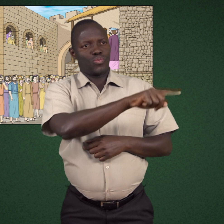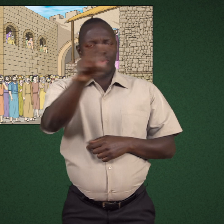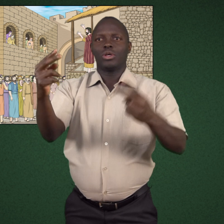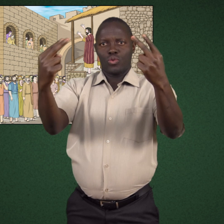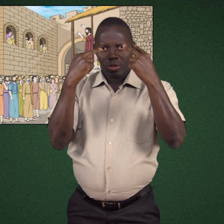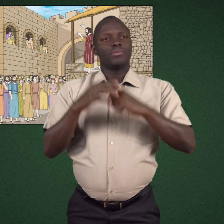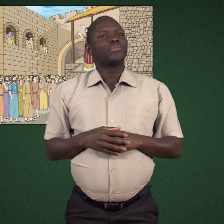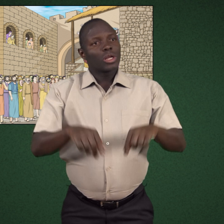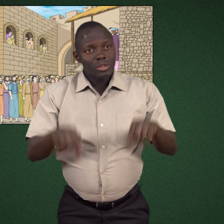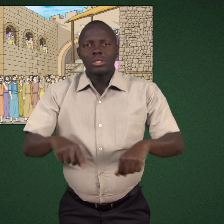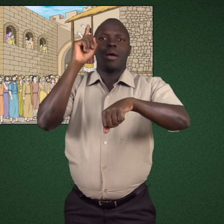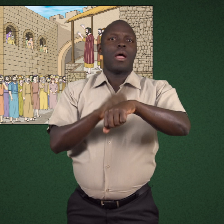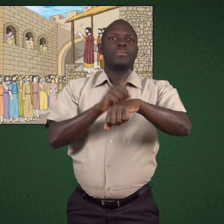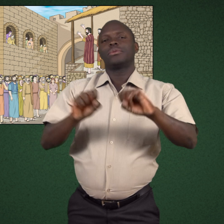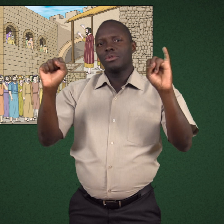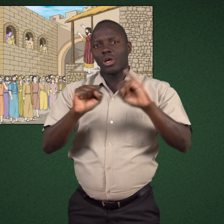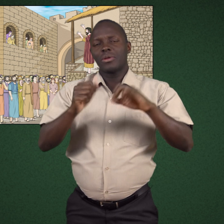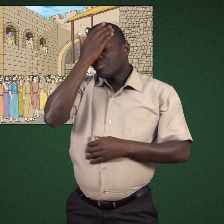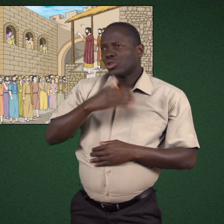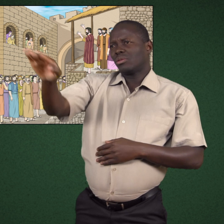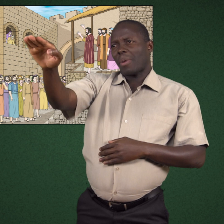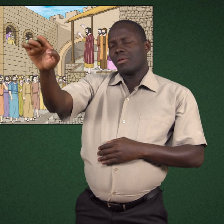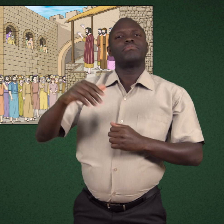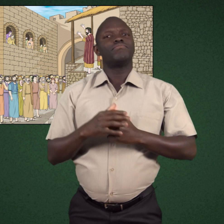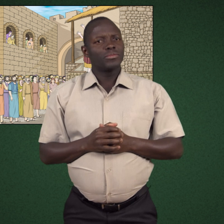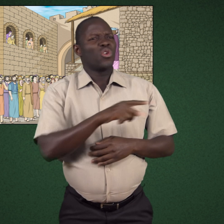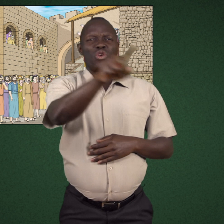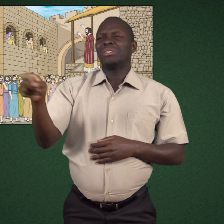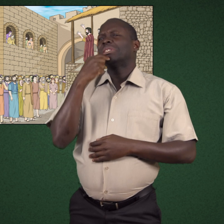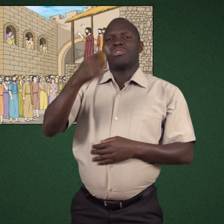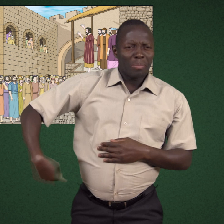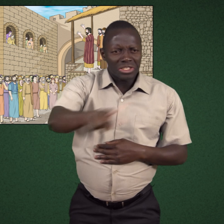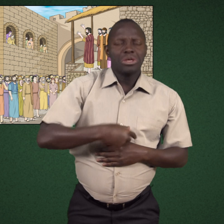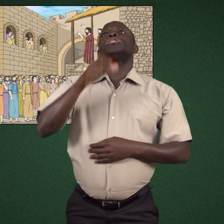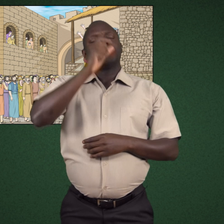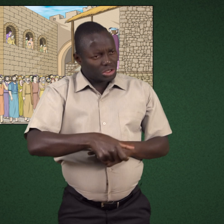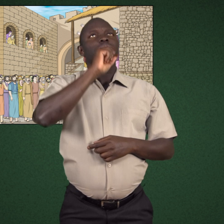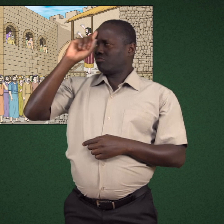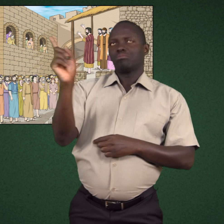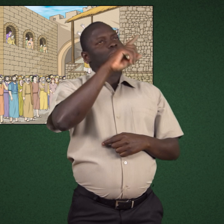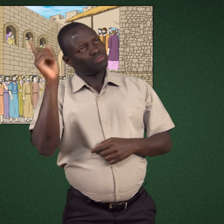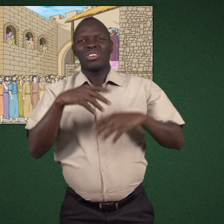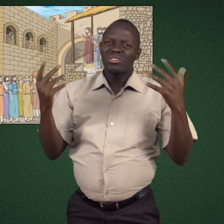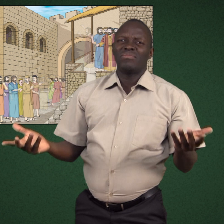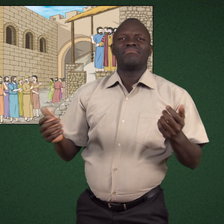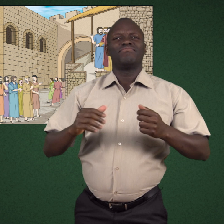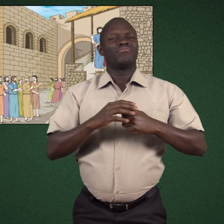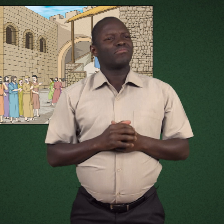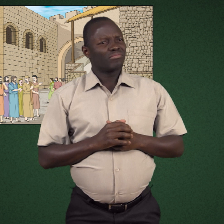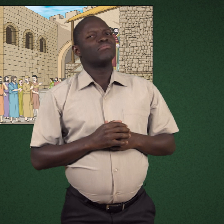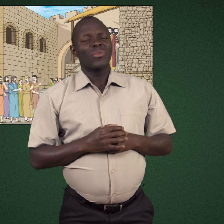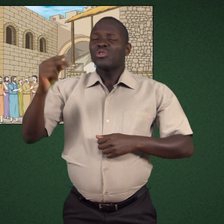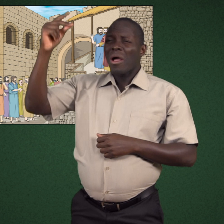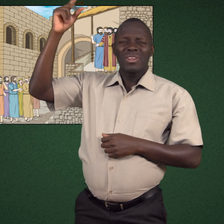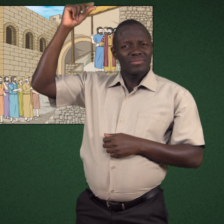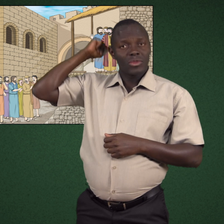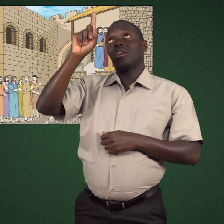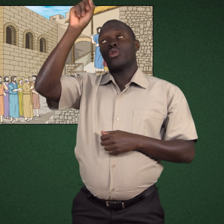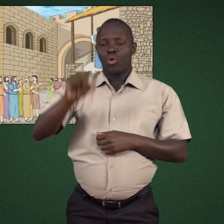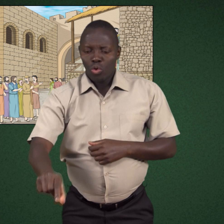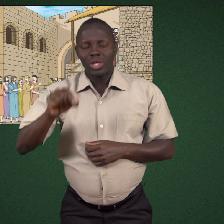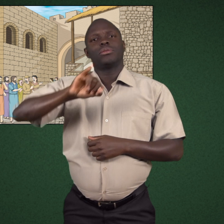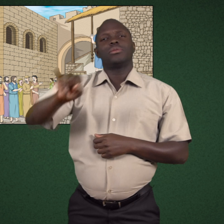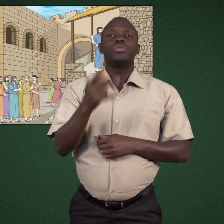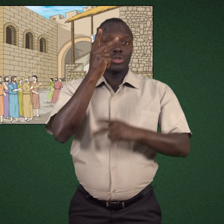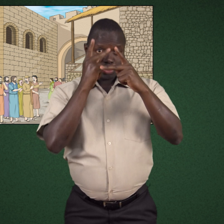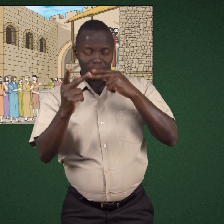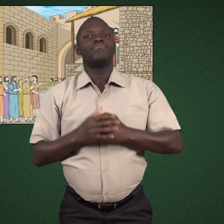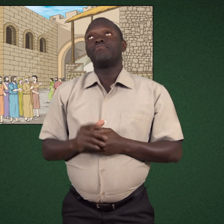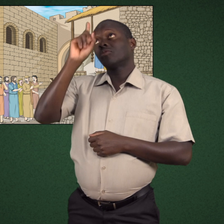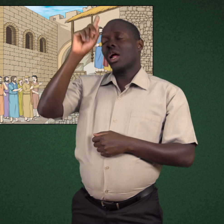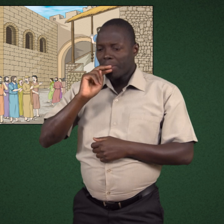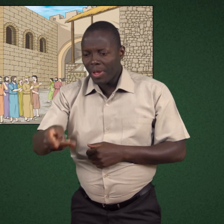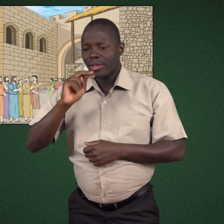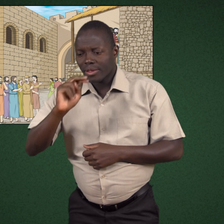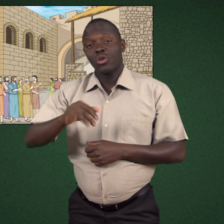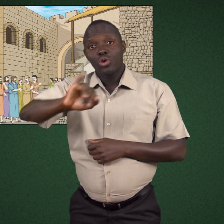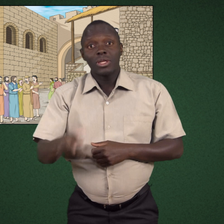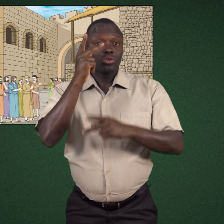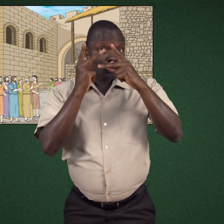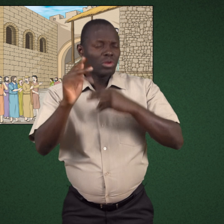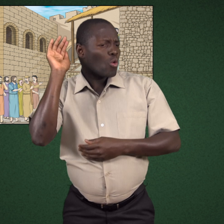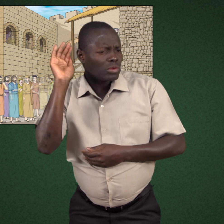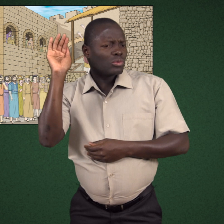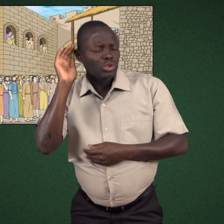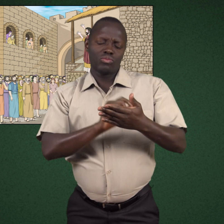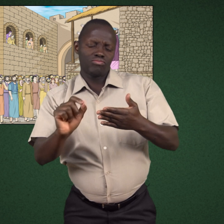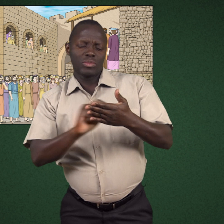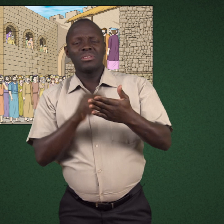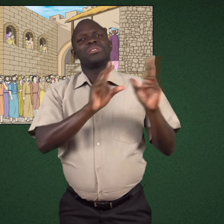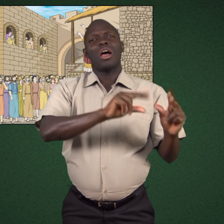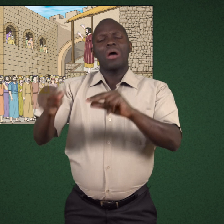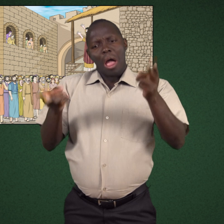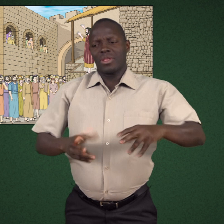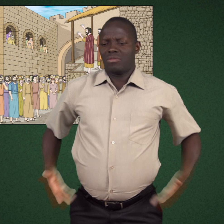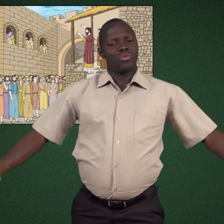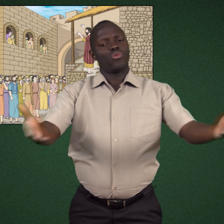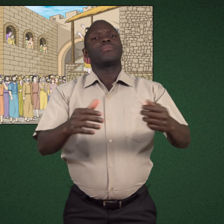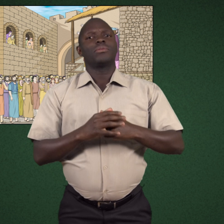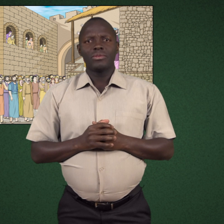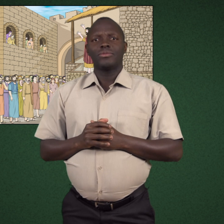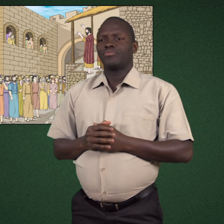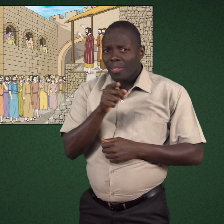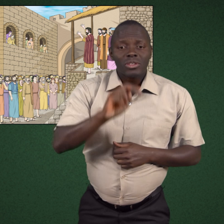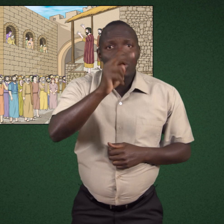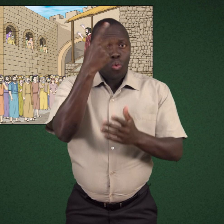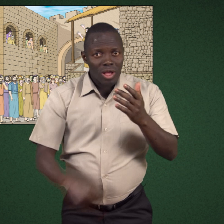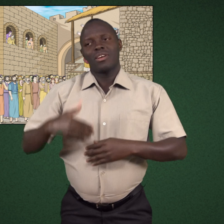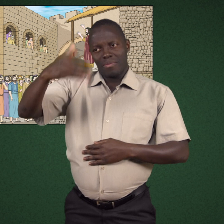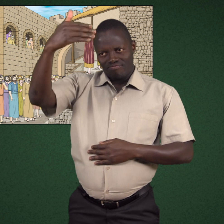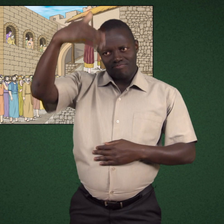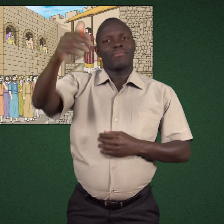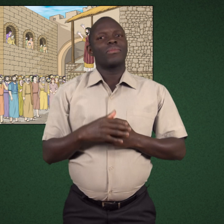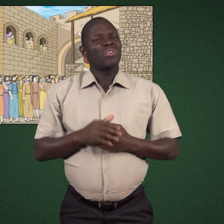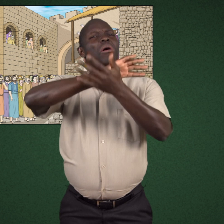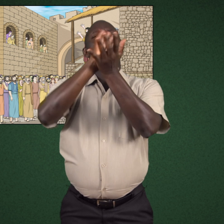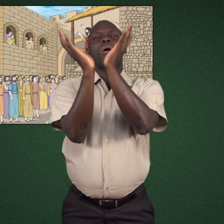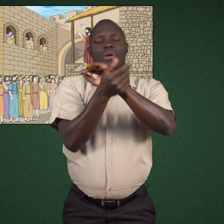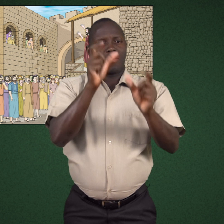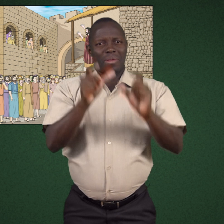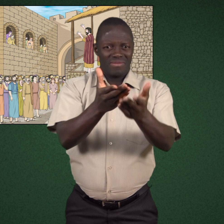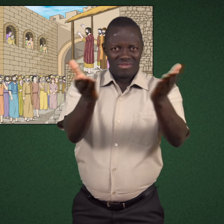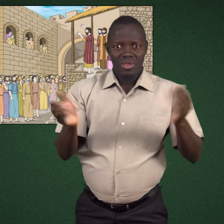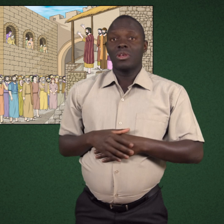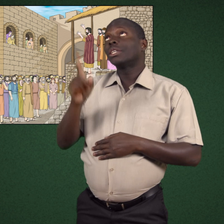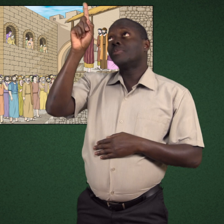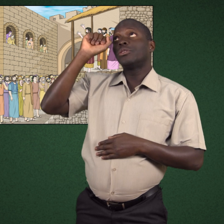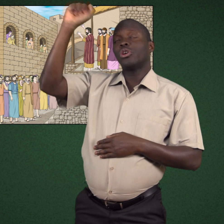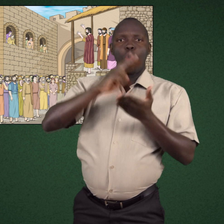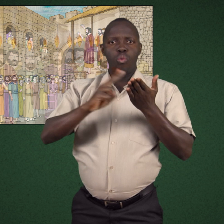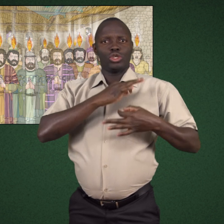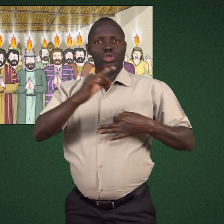Cretans and Arabs—we hear them declaring the wonders of God in our own tongues!” Astounded and perplexed, they asked one another, “What does this mean?” But others mocked them and said, “They are drunk on new wine!”